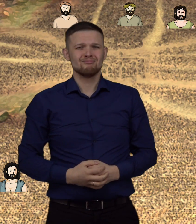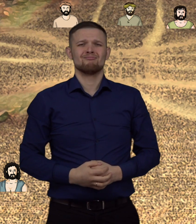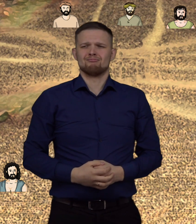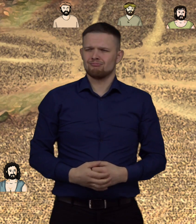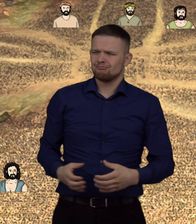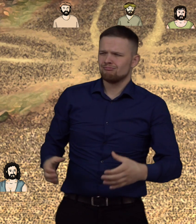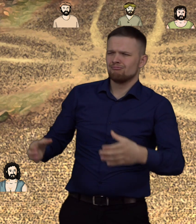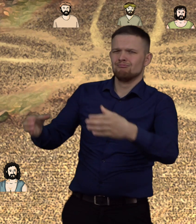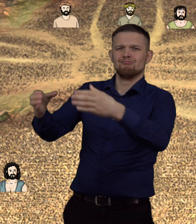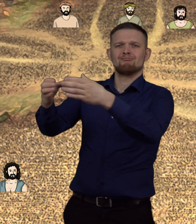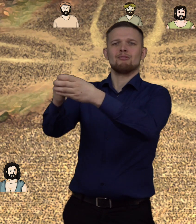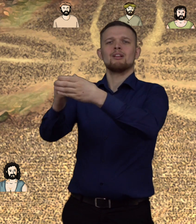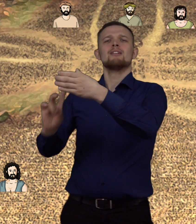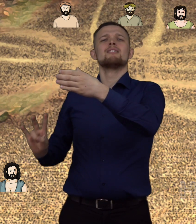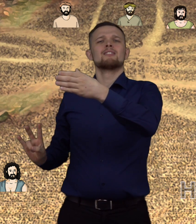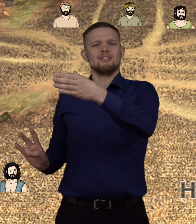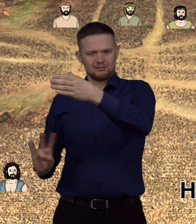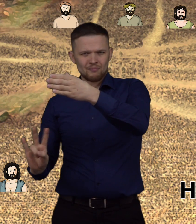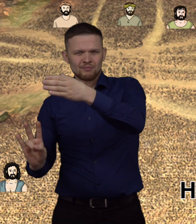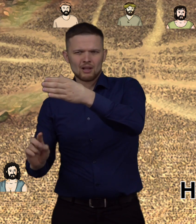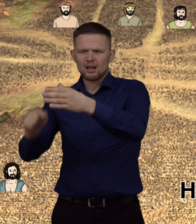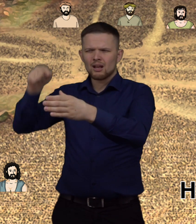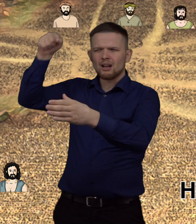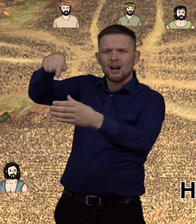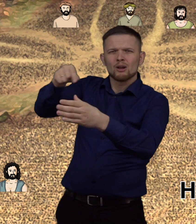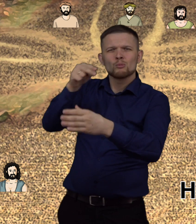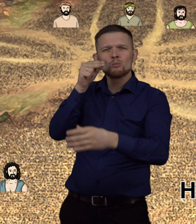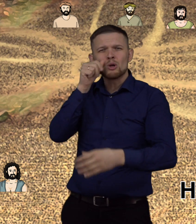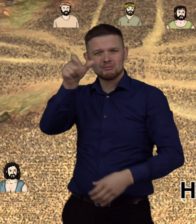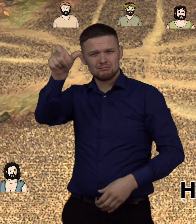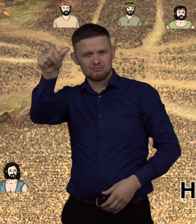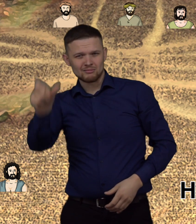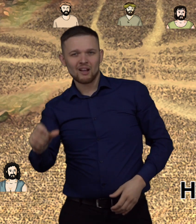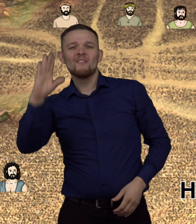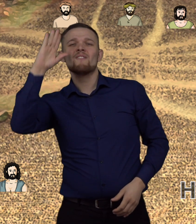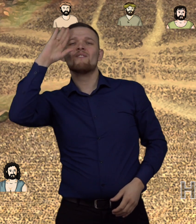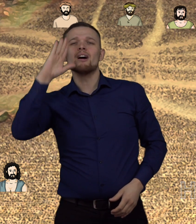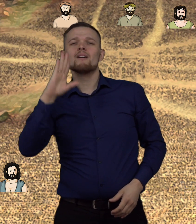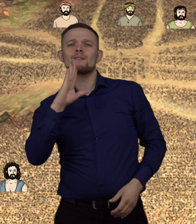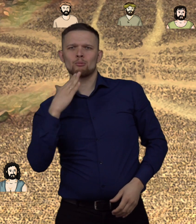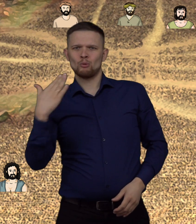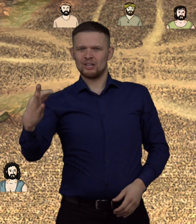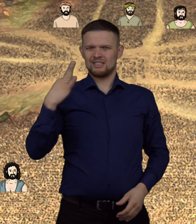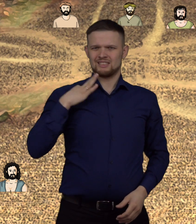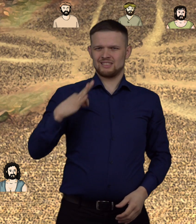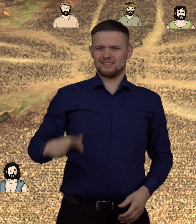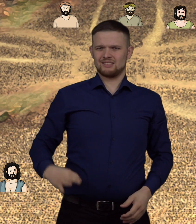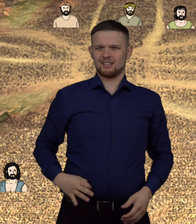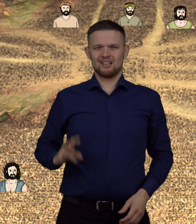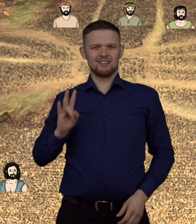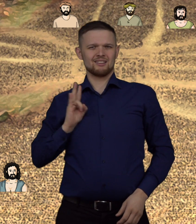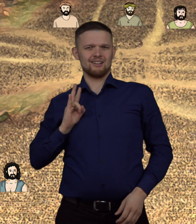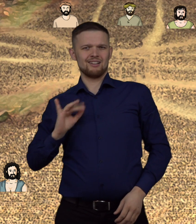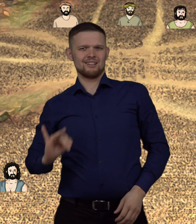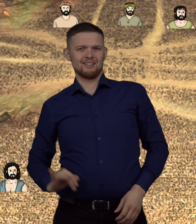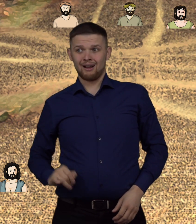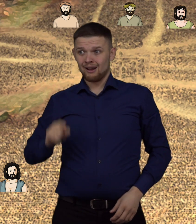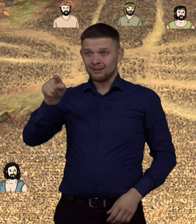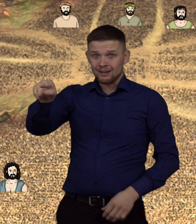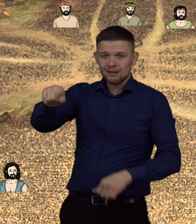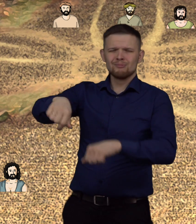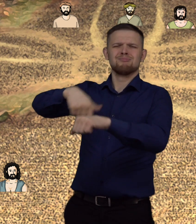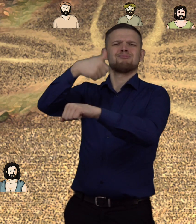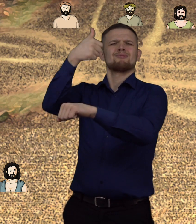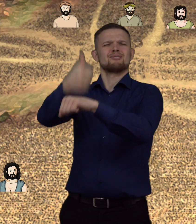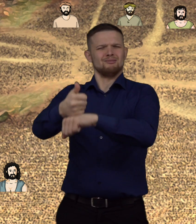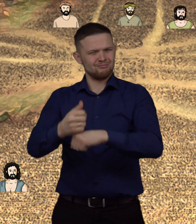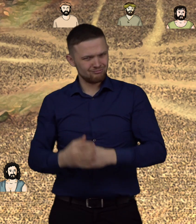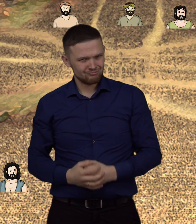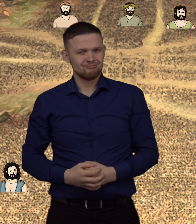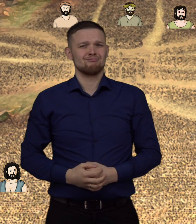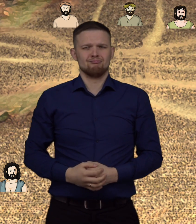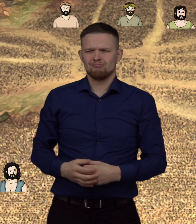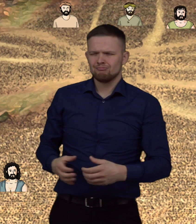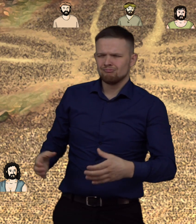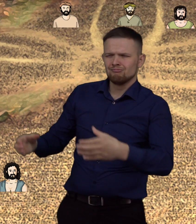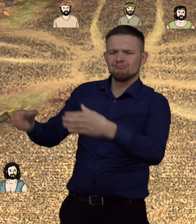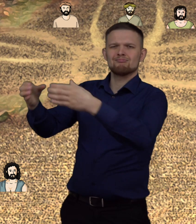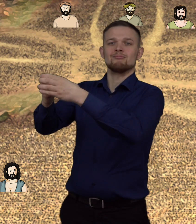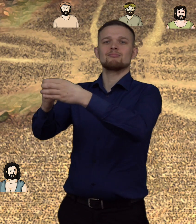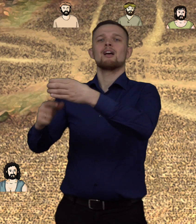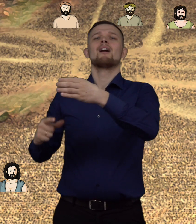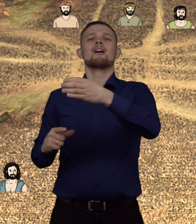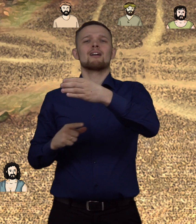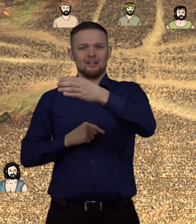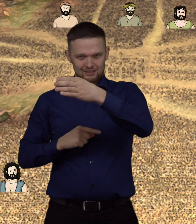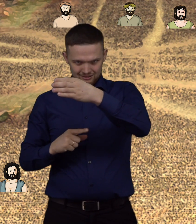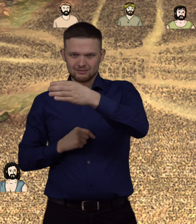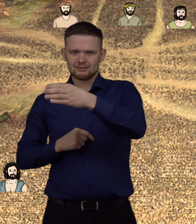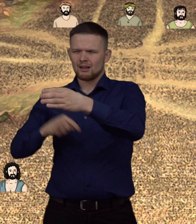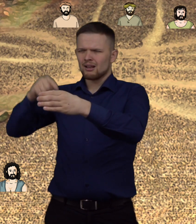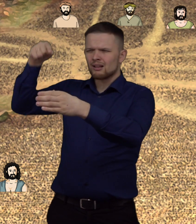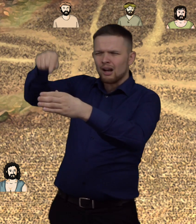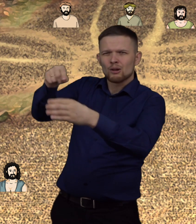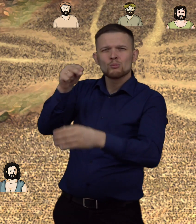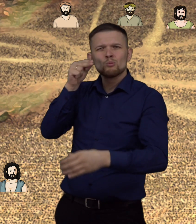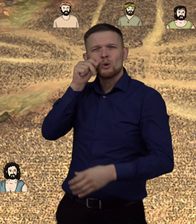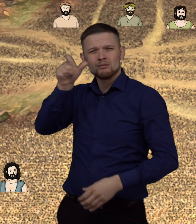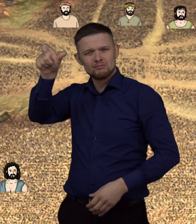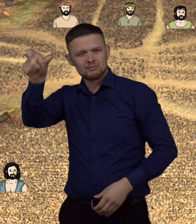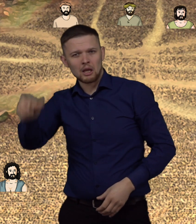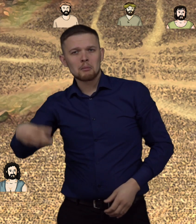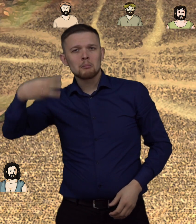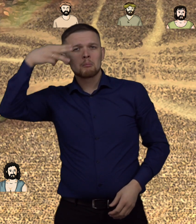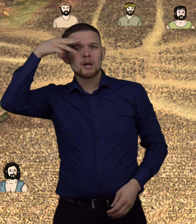from the tribe of Naphtali, Nahbi son of Vophsi;